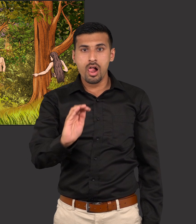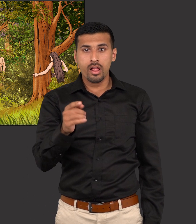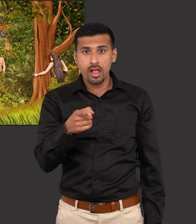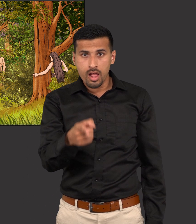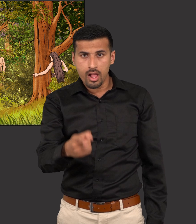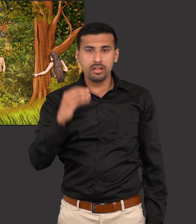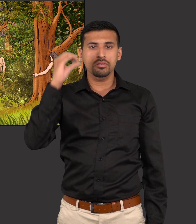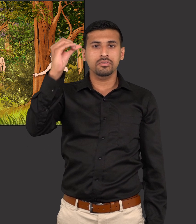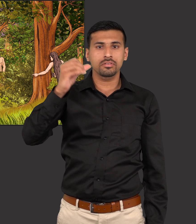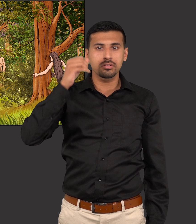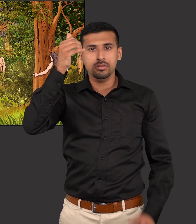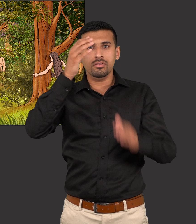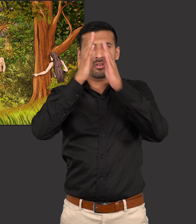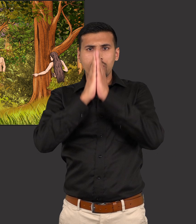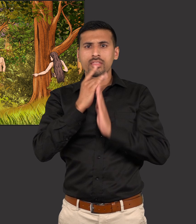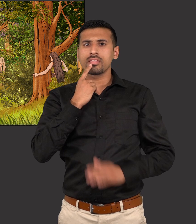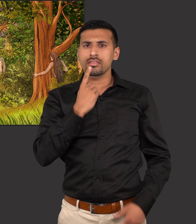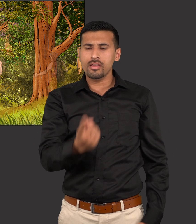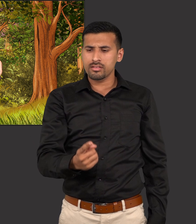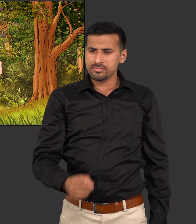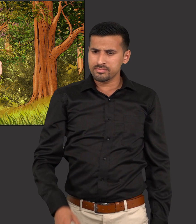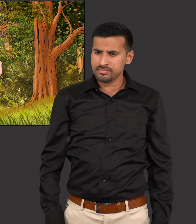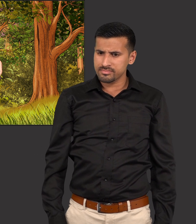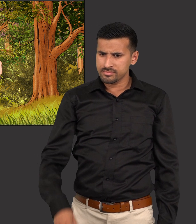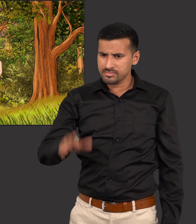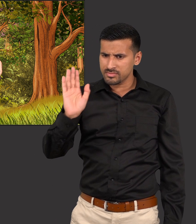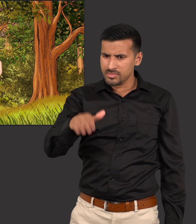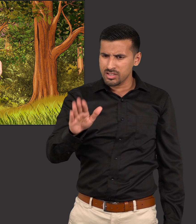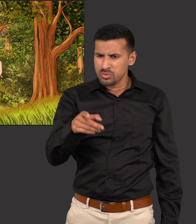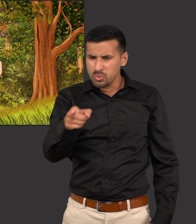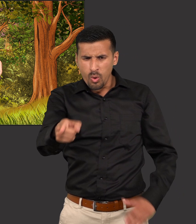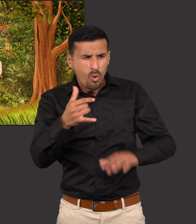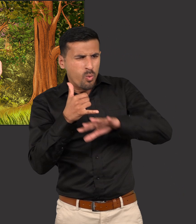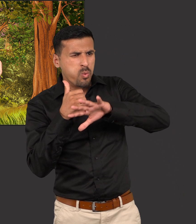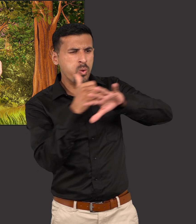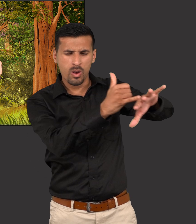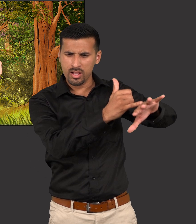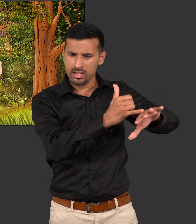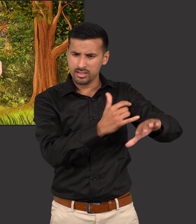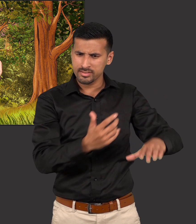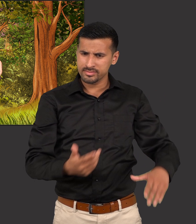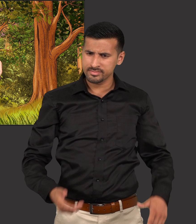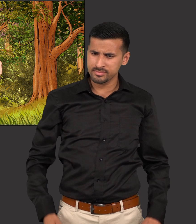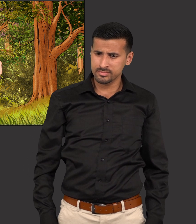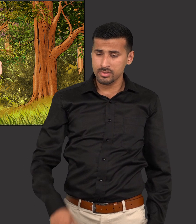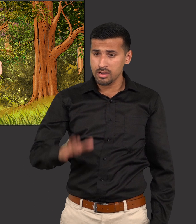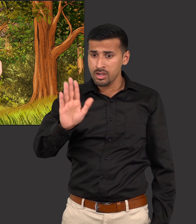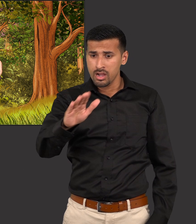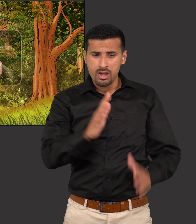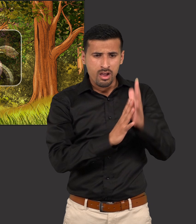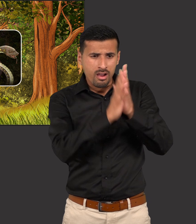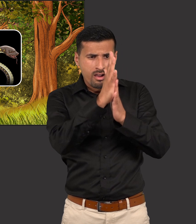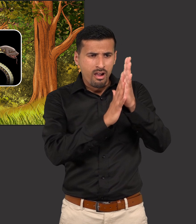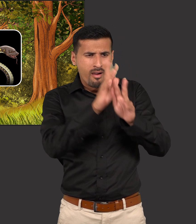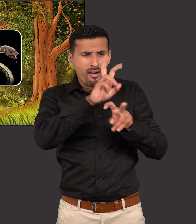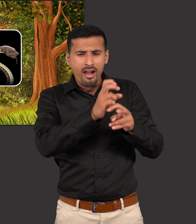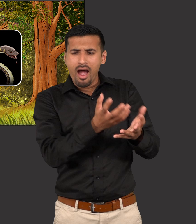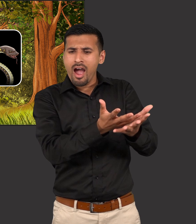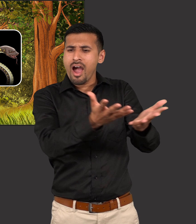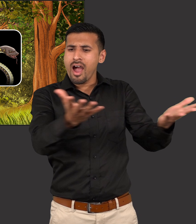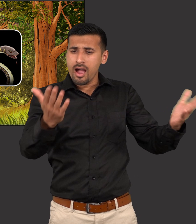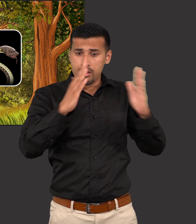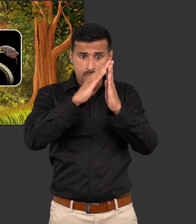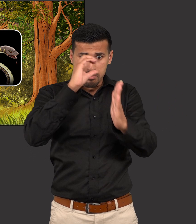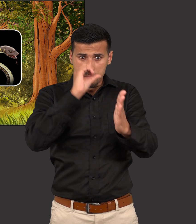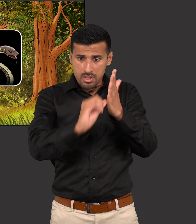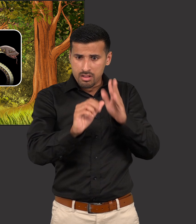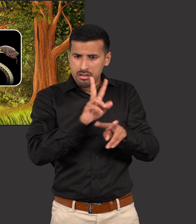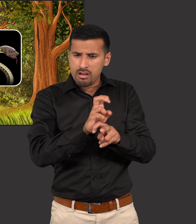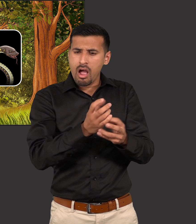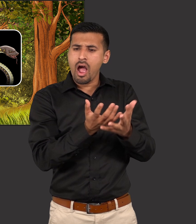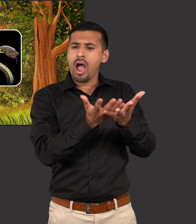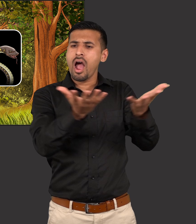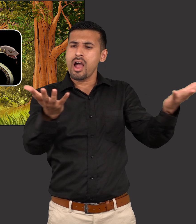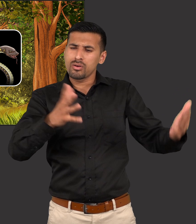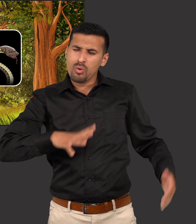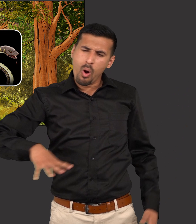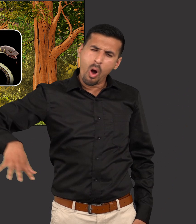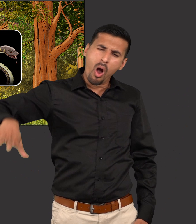“The serpent deceived me,” she replied, “and I ate.”